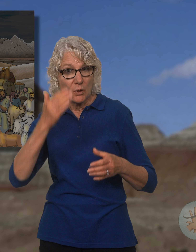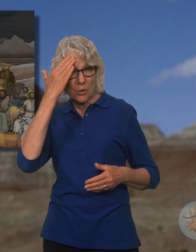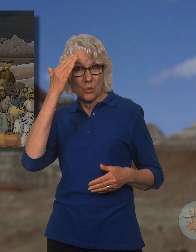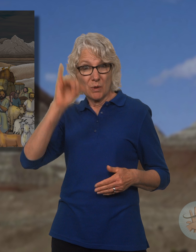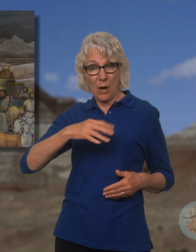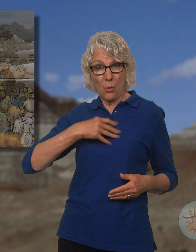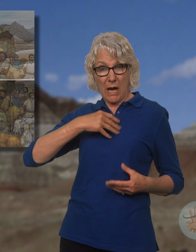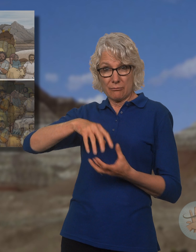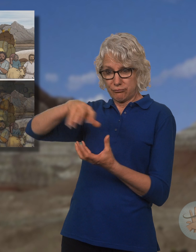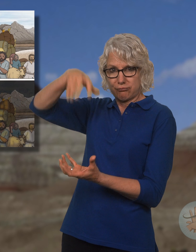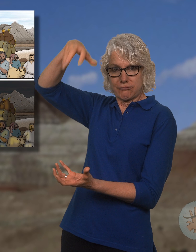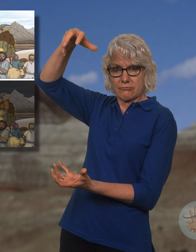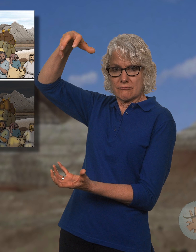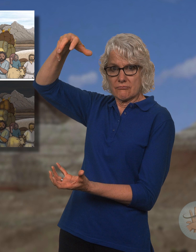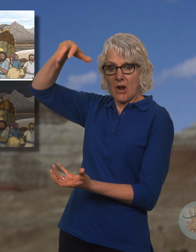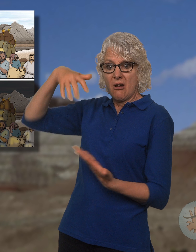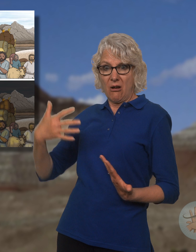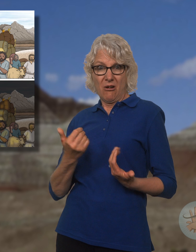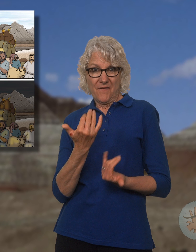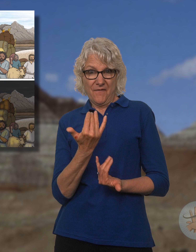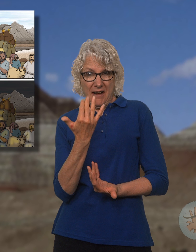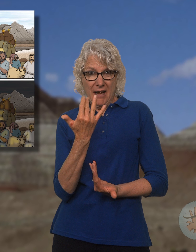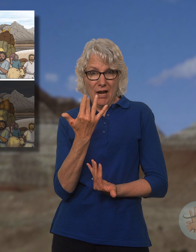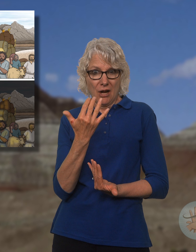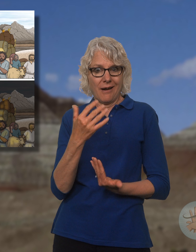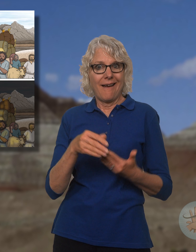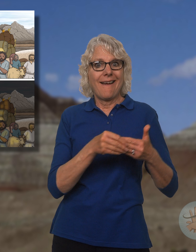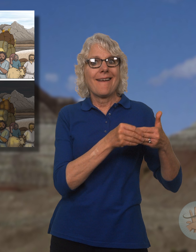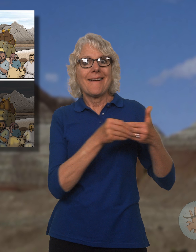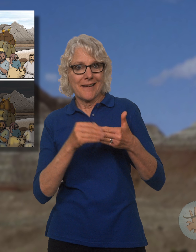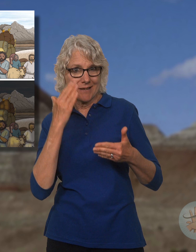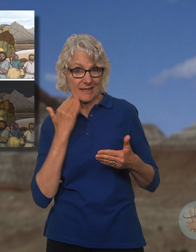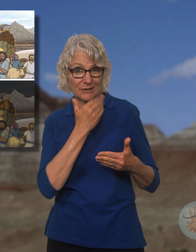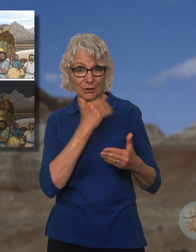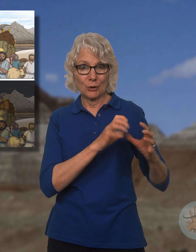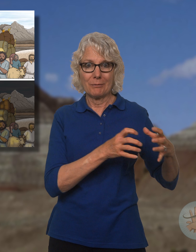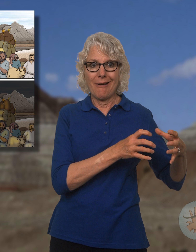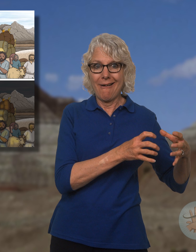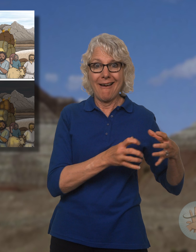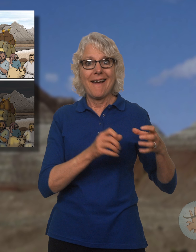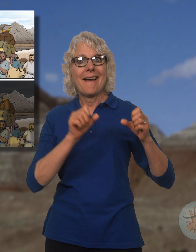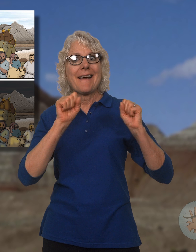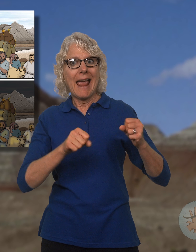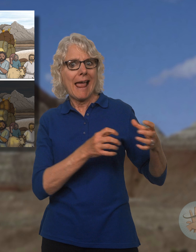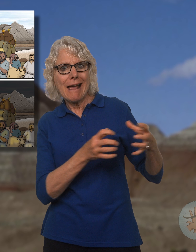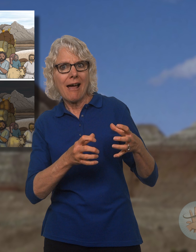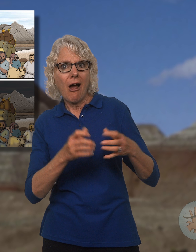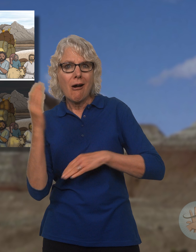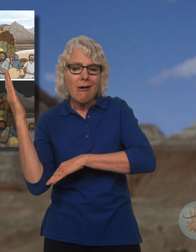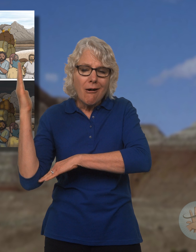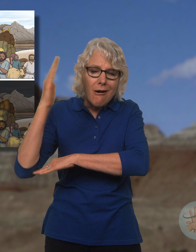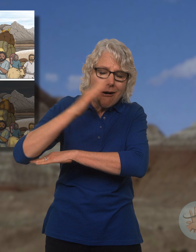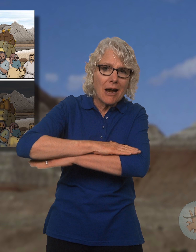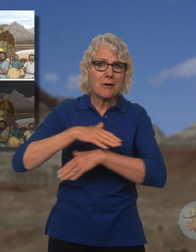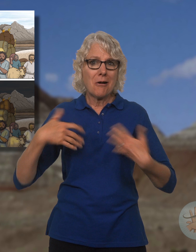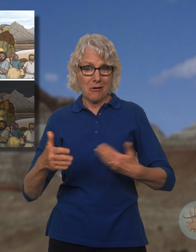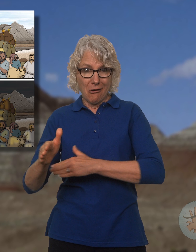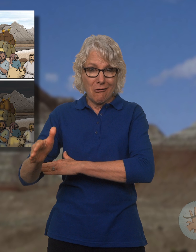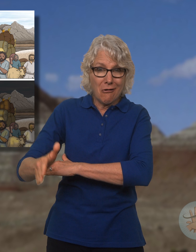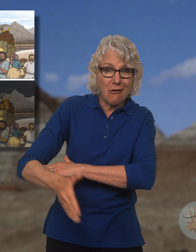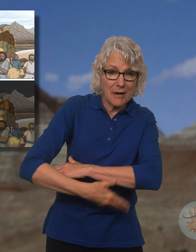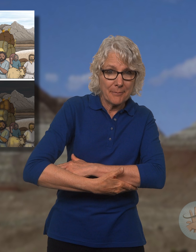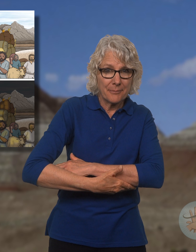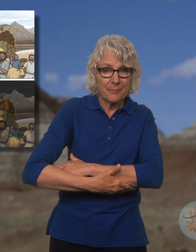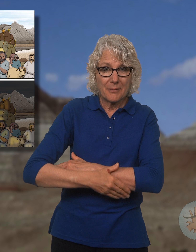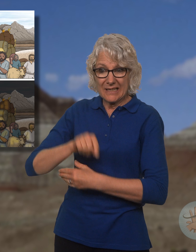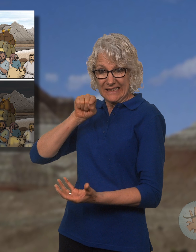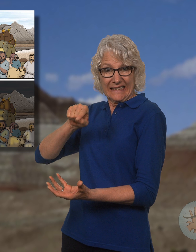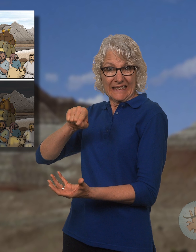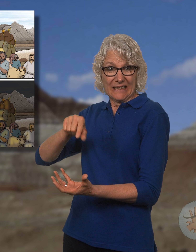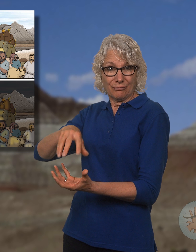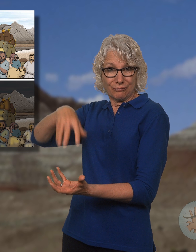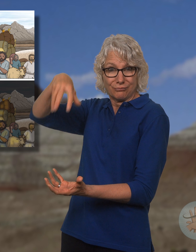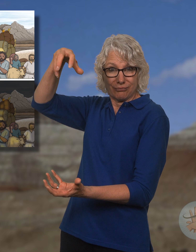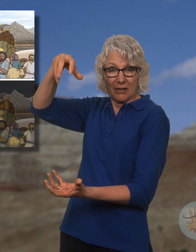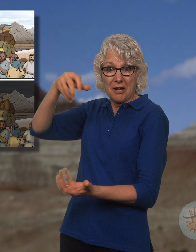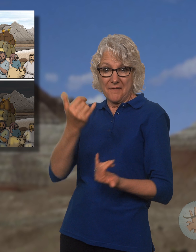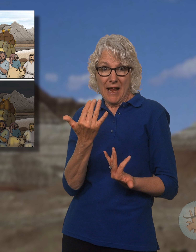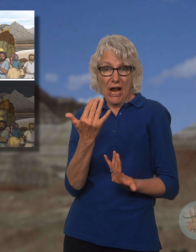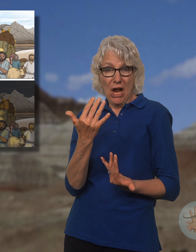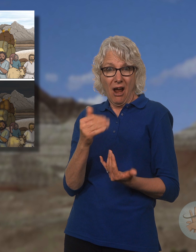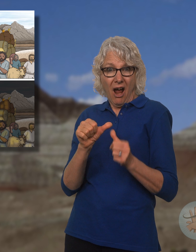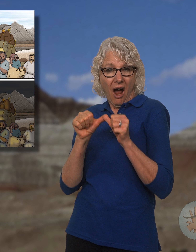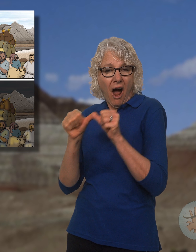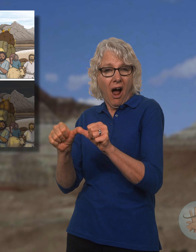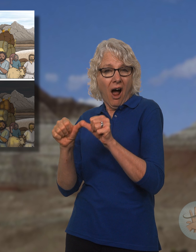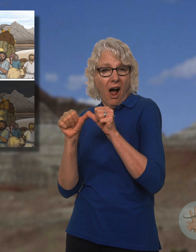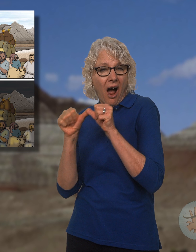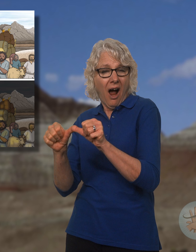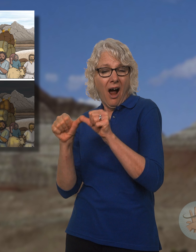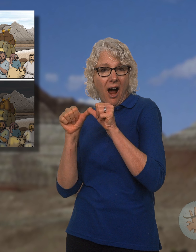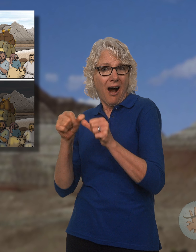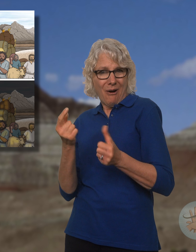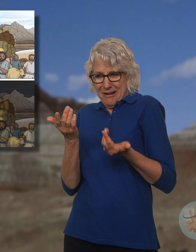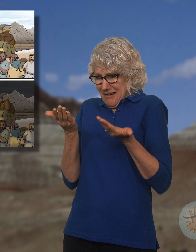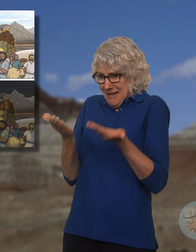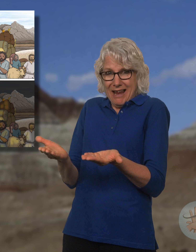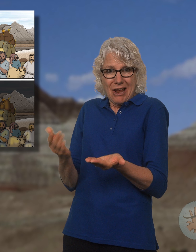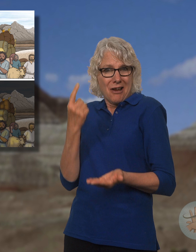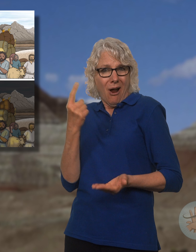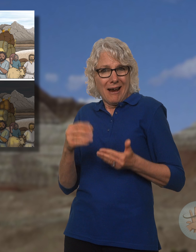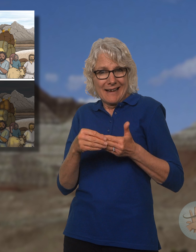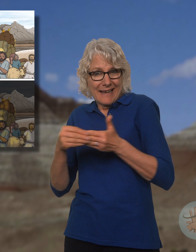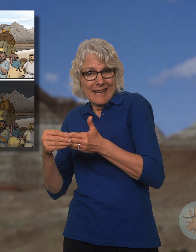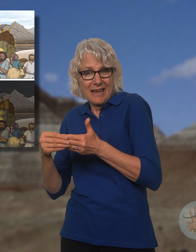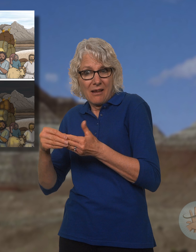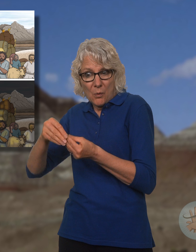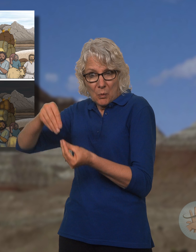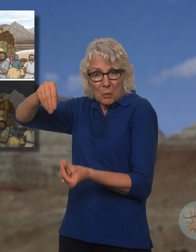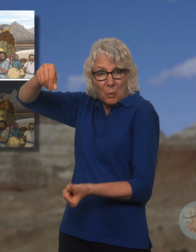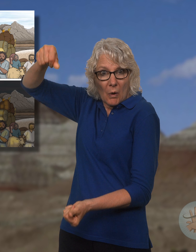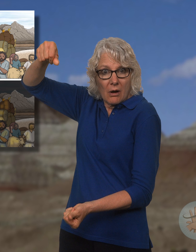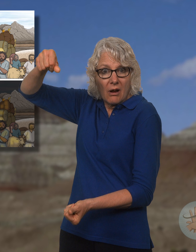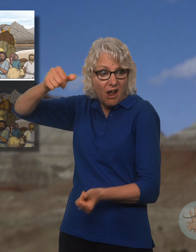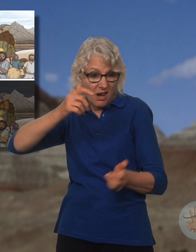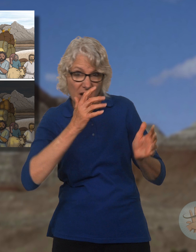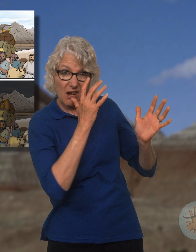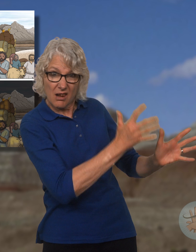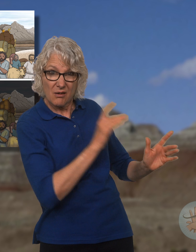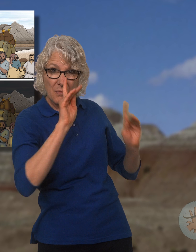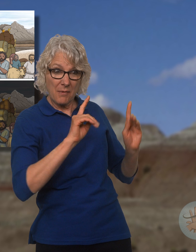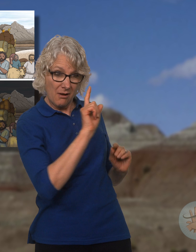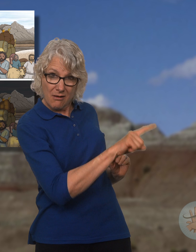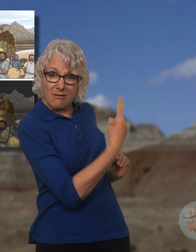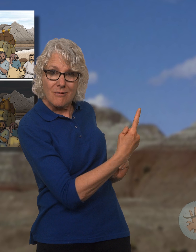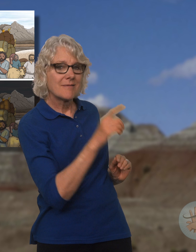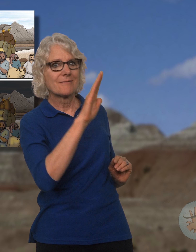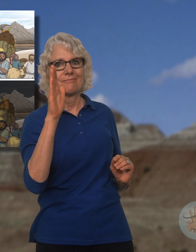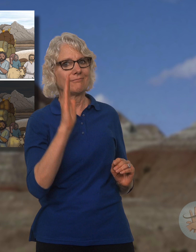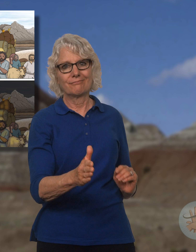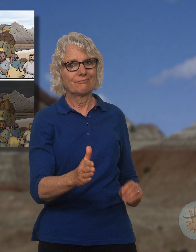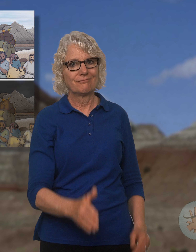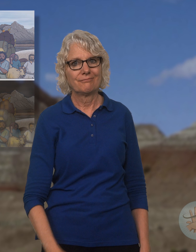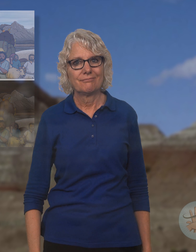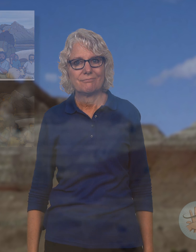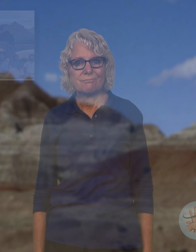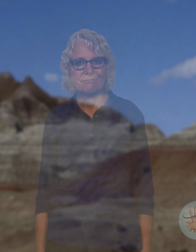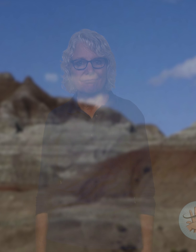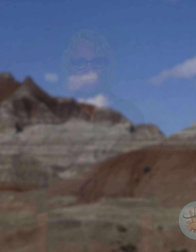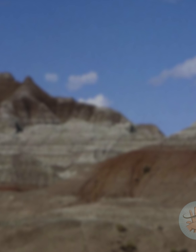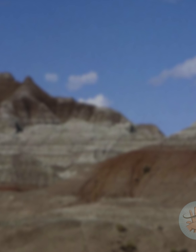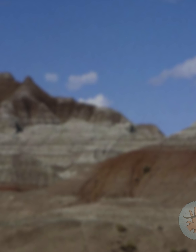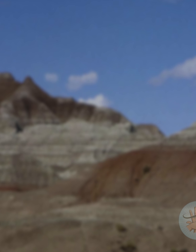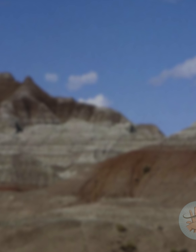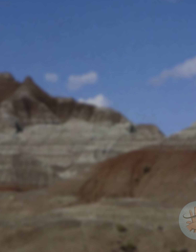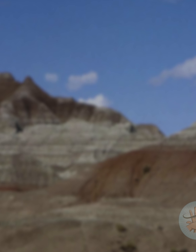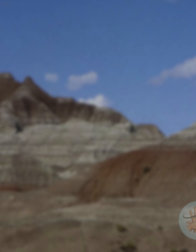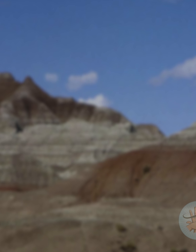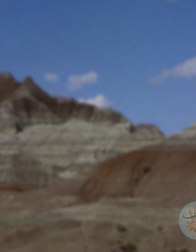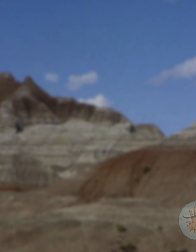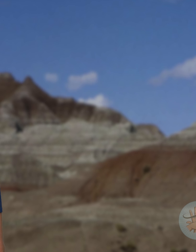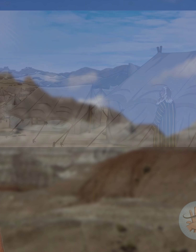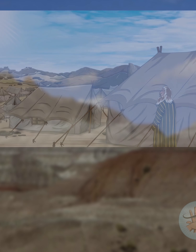Neither the pillar of cloud by day nor the pillar of fire by night left its place before the people.